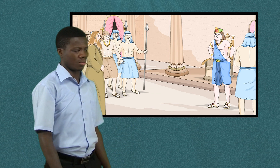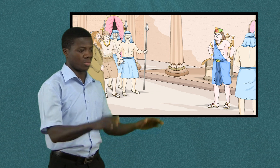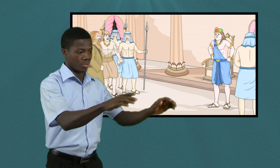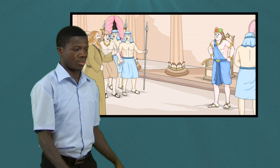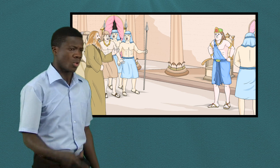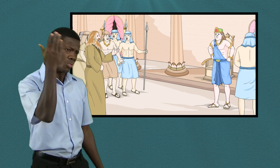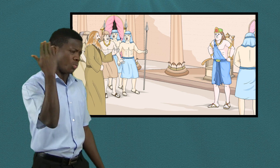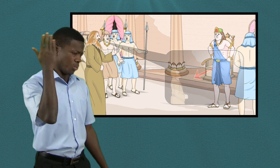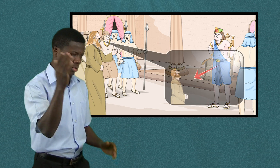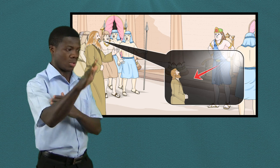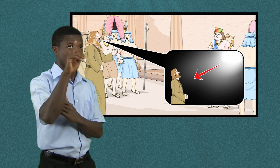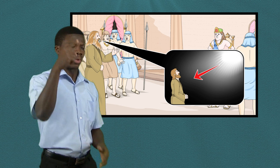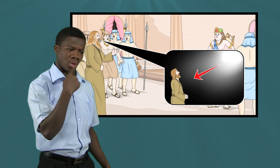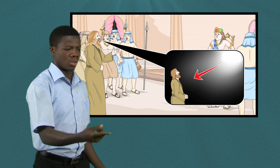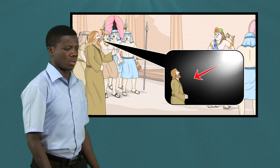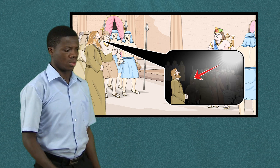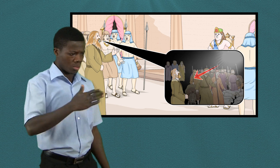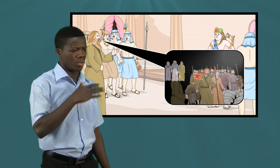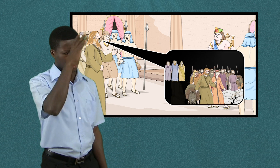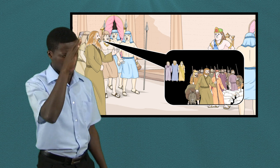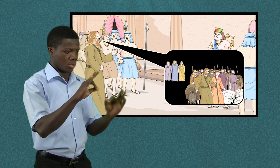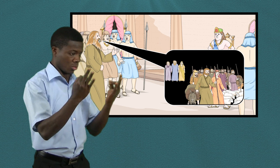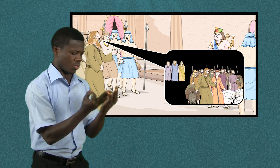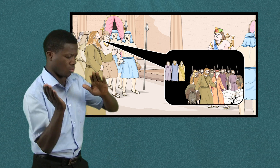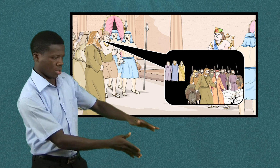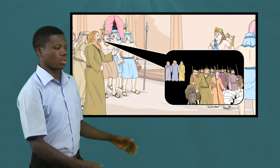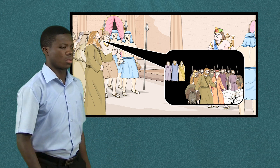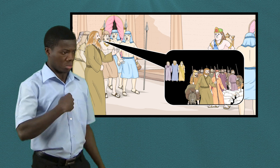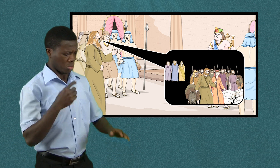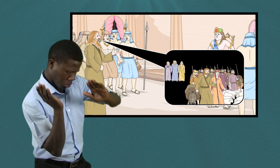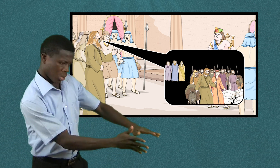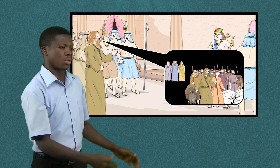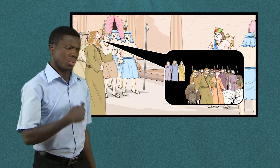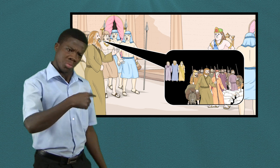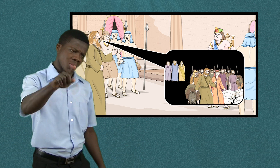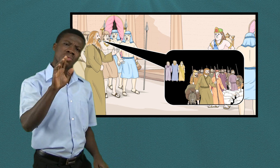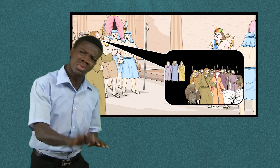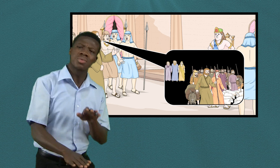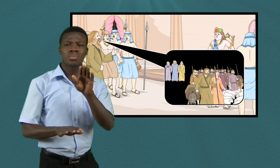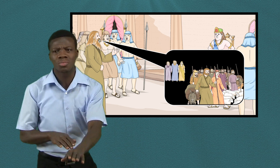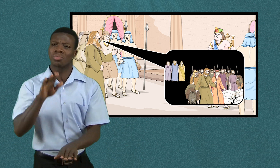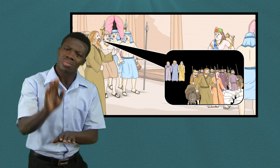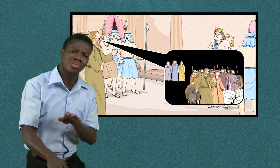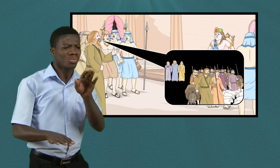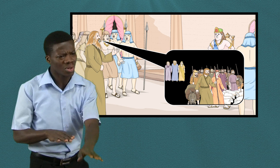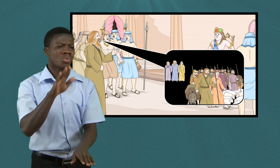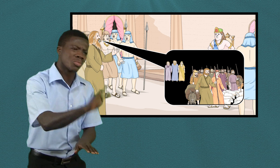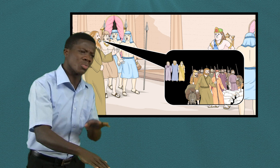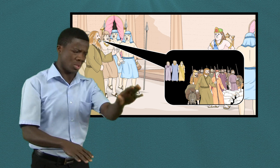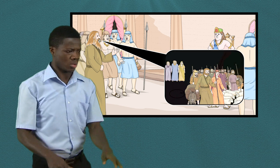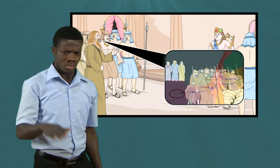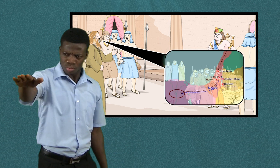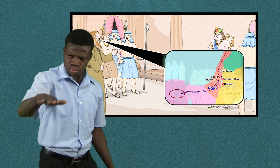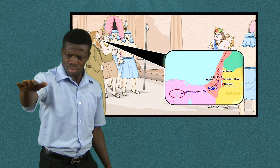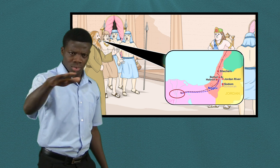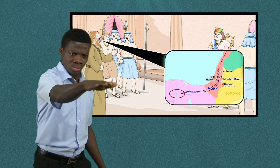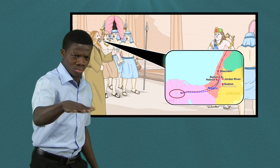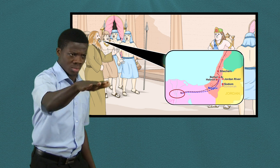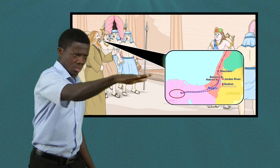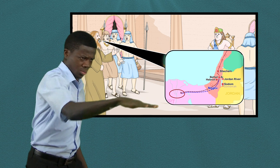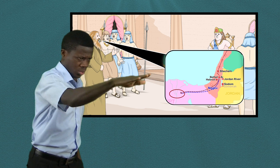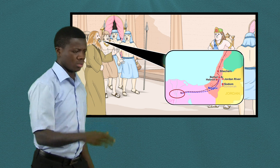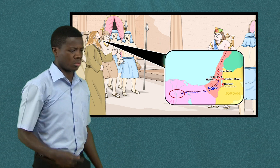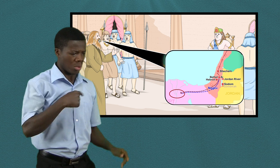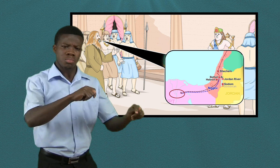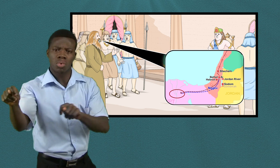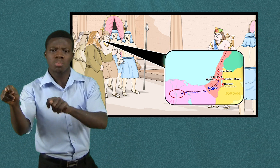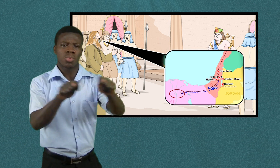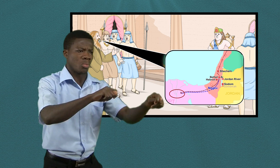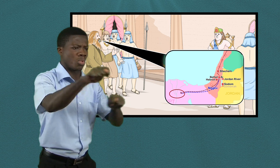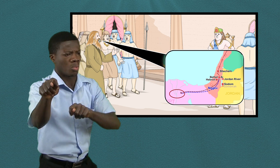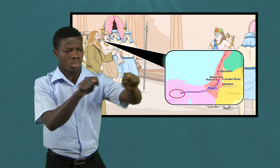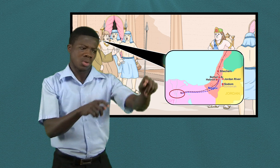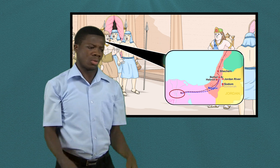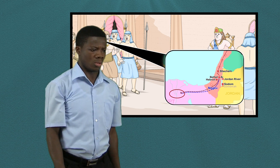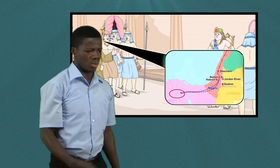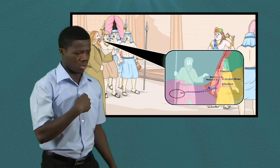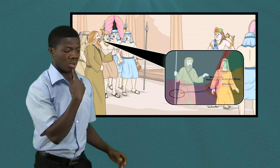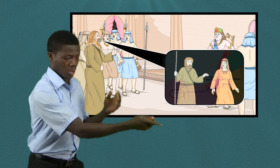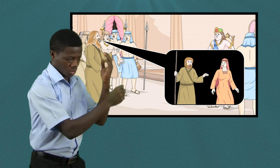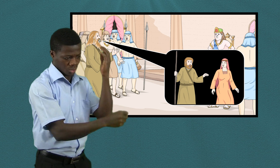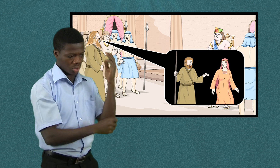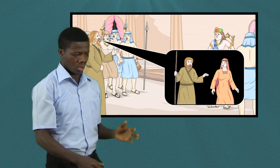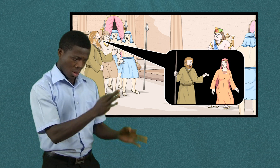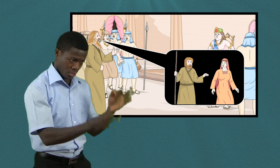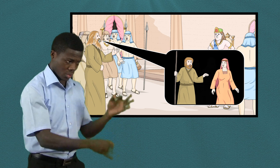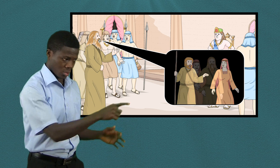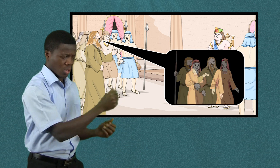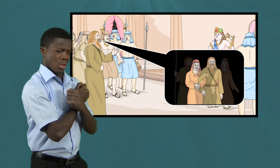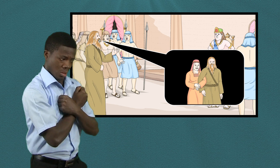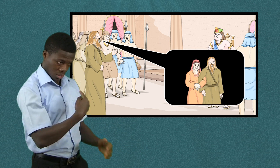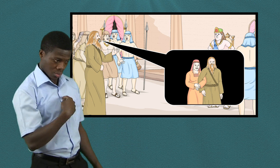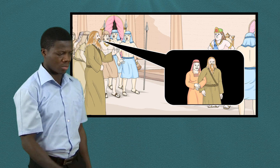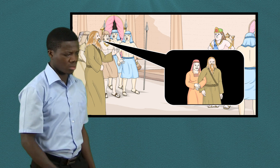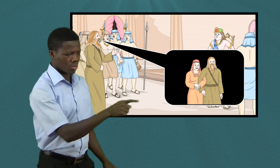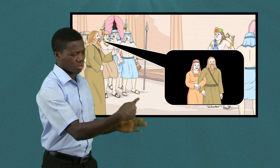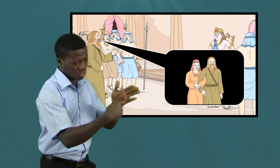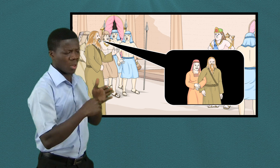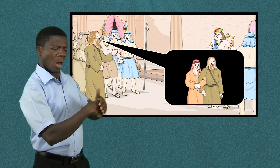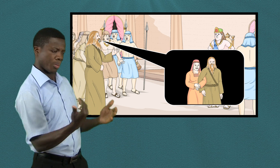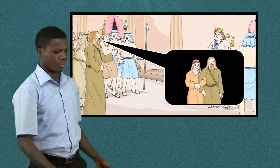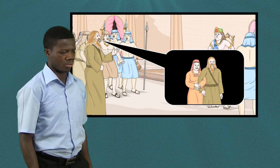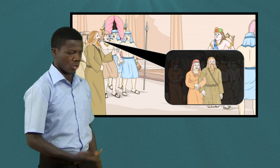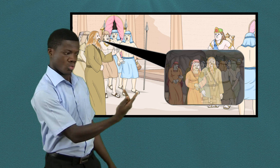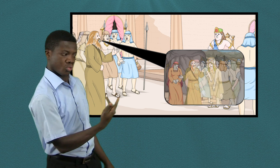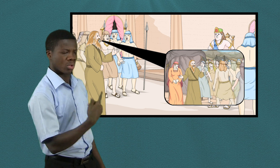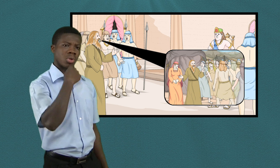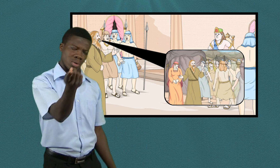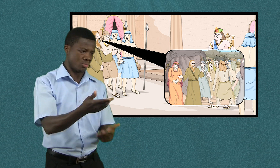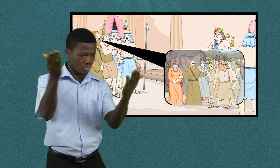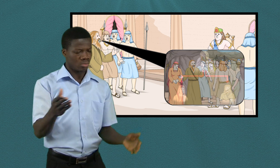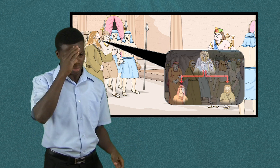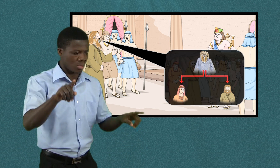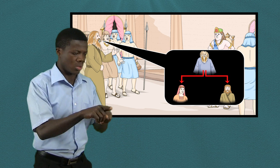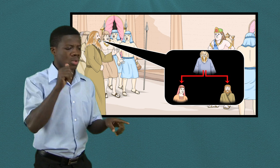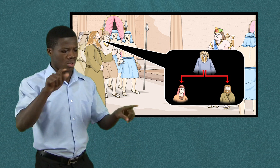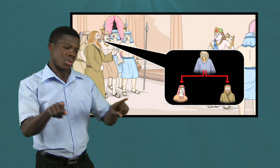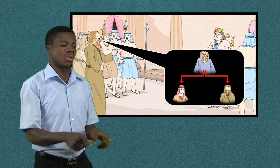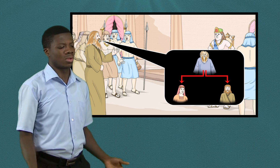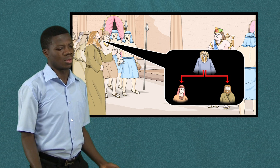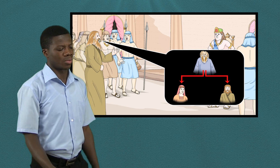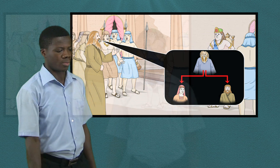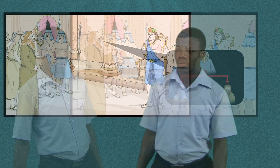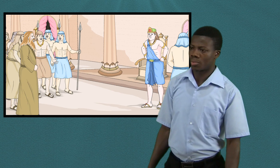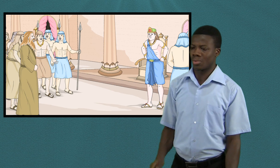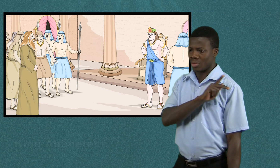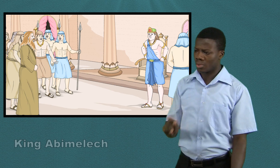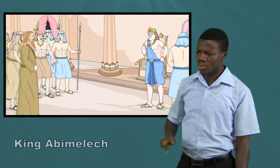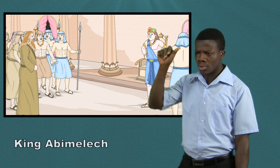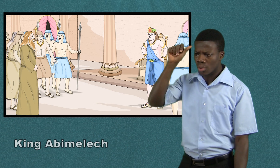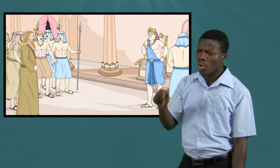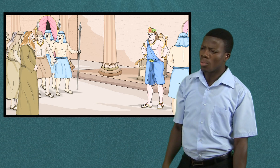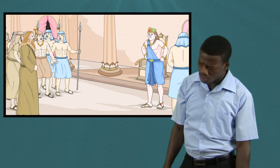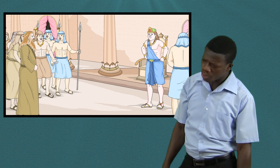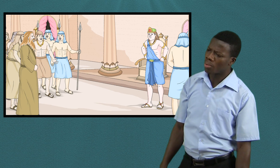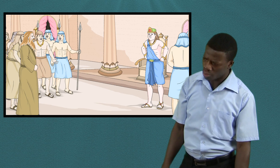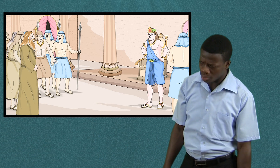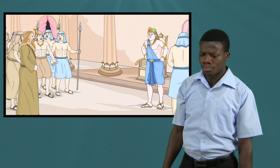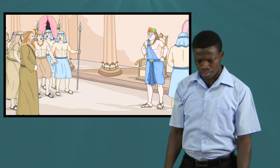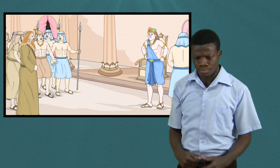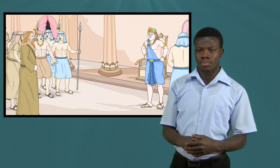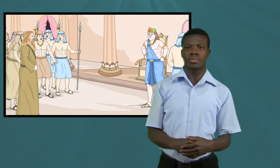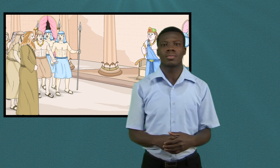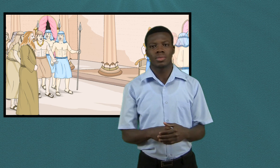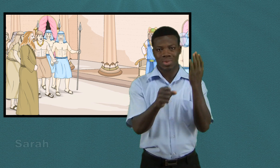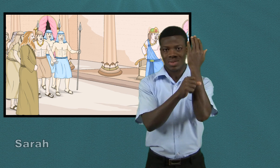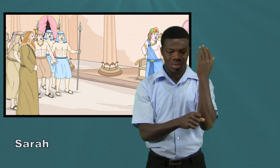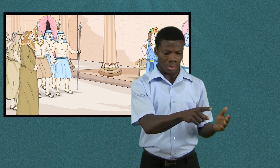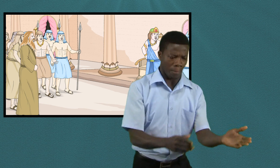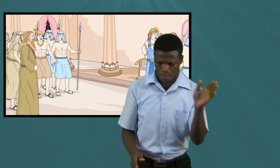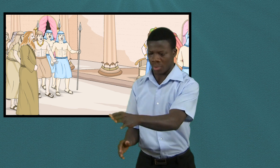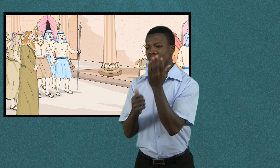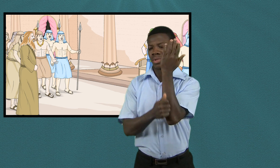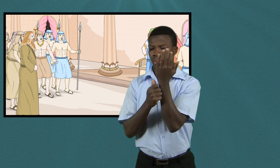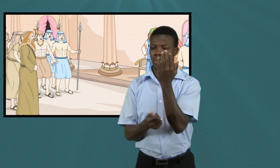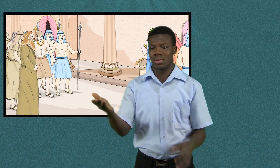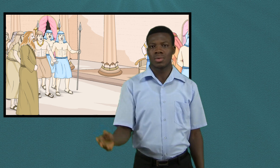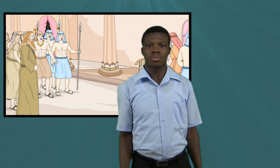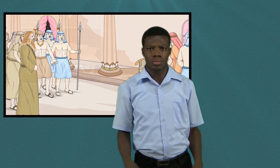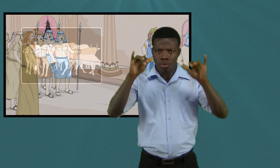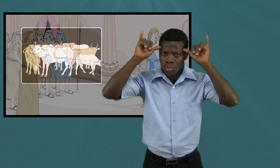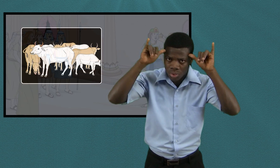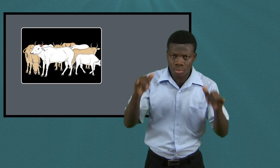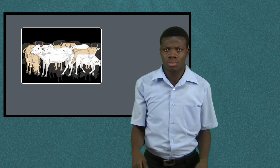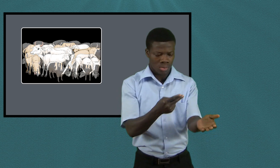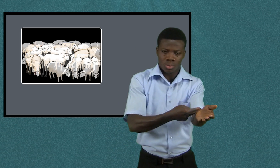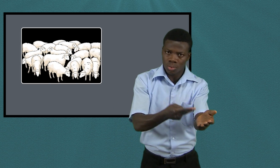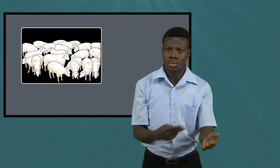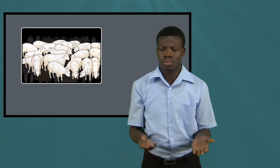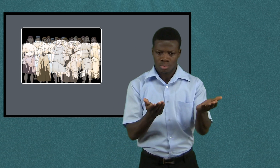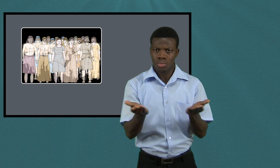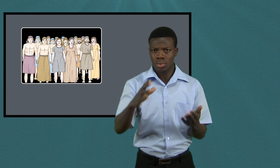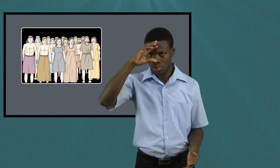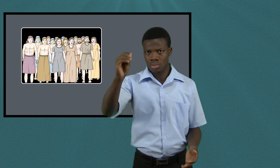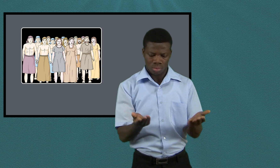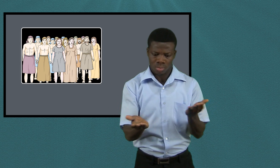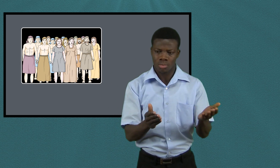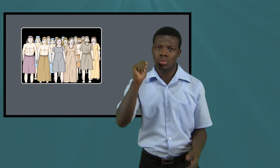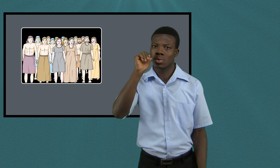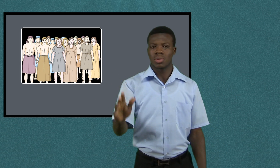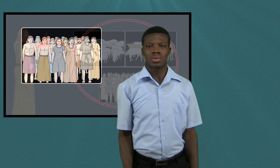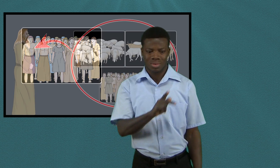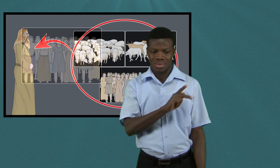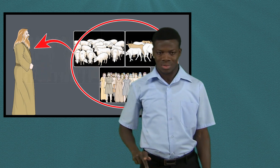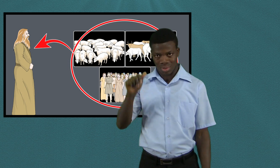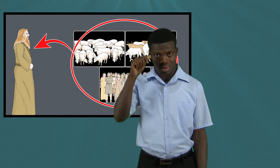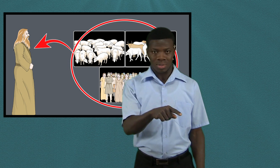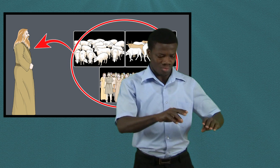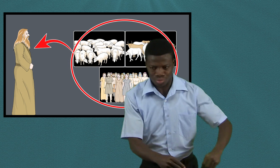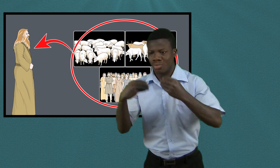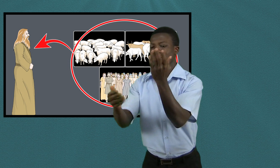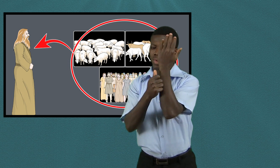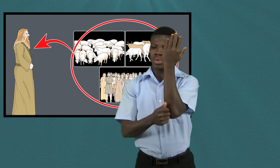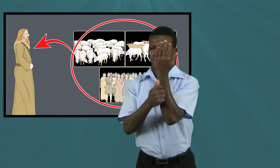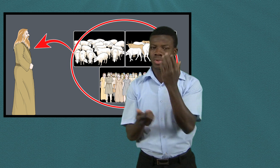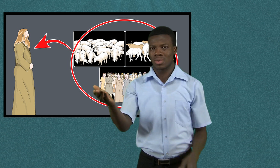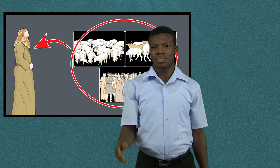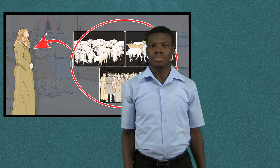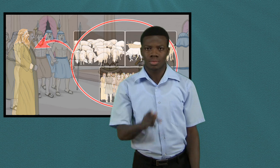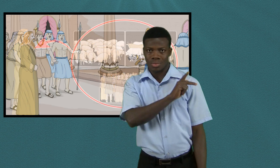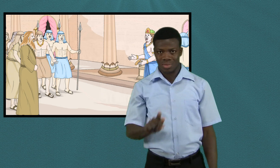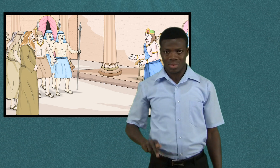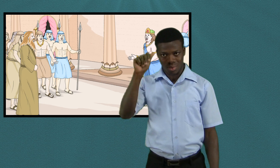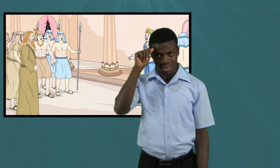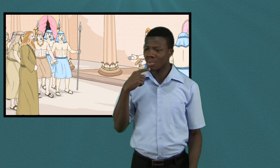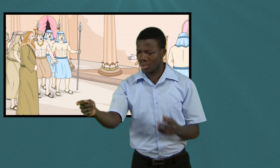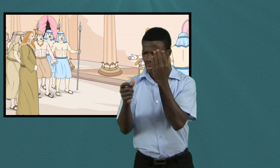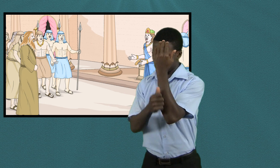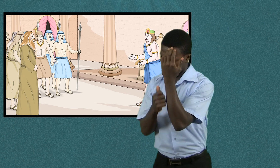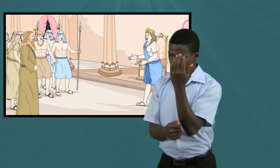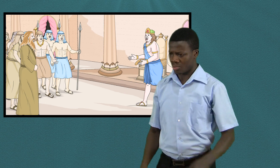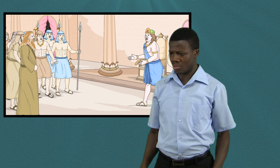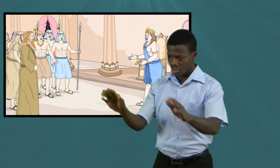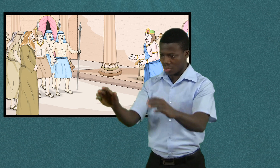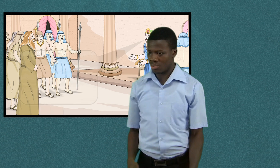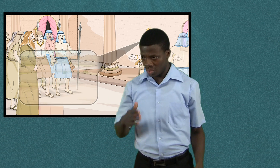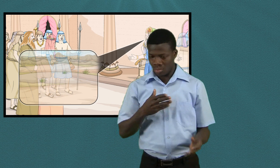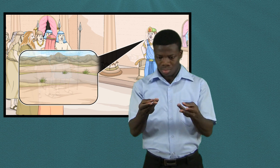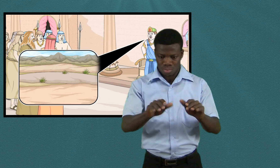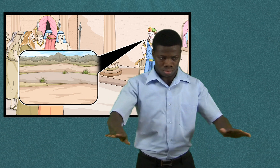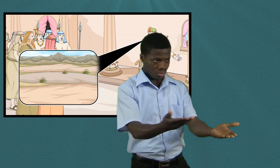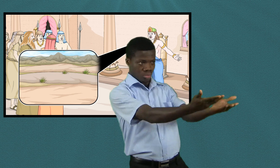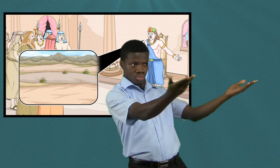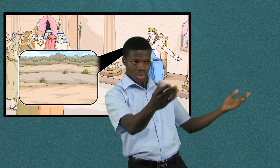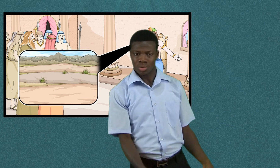So when God had me journey from my father’s house, I said to Sarah, ‘This is how you can show your loyalty to me: Wherever we go, say of me, “He is my brother.”’” So Abimelech brought sheep and cattle, menservants and maidservants, and he gave them to Abraham and restored his wife Sarah to him.